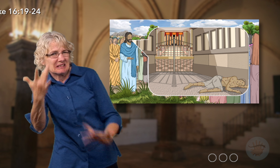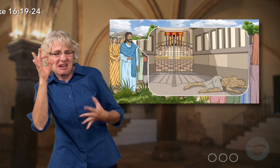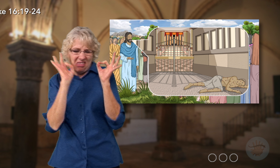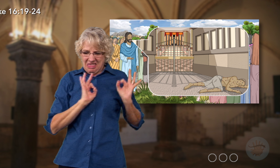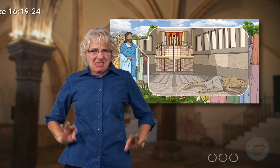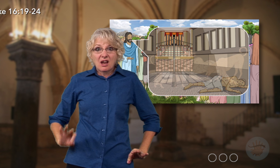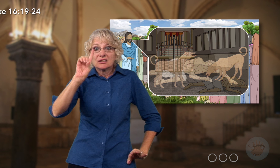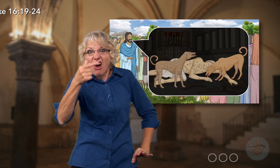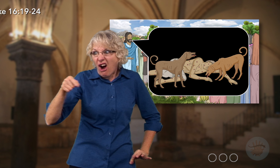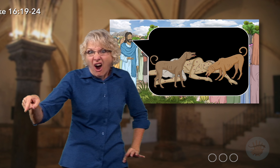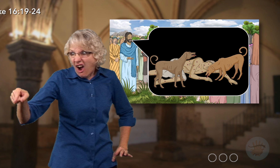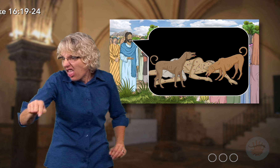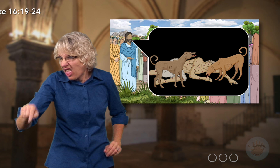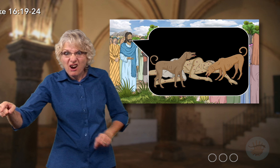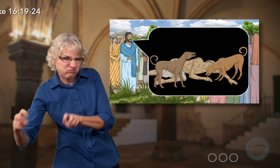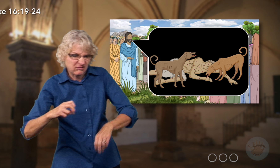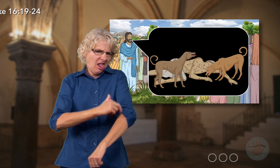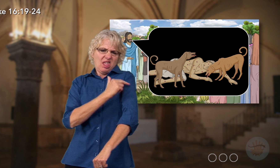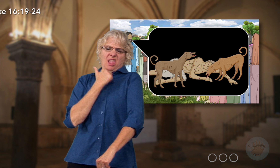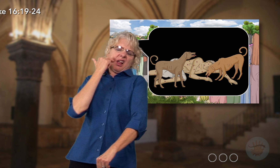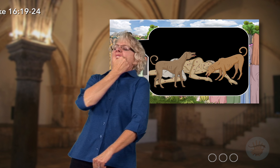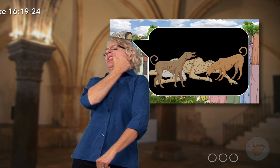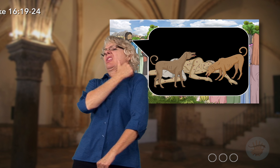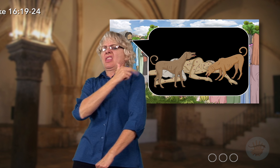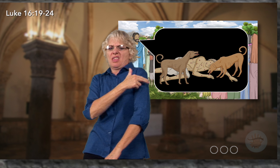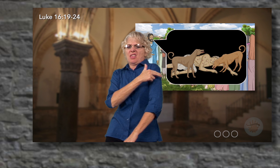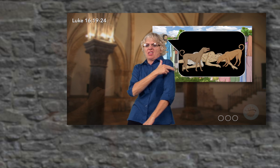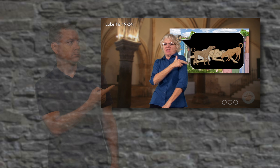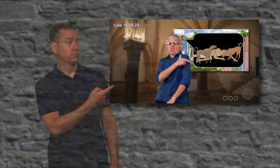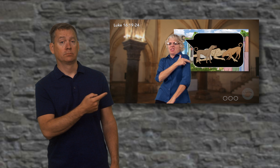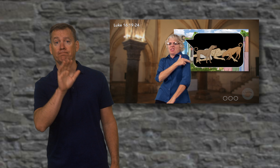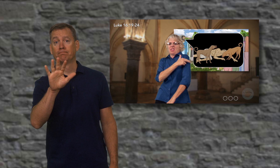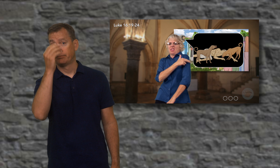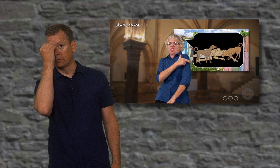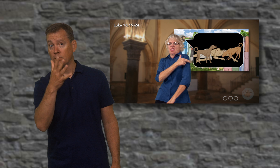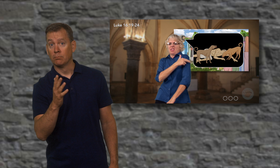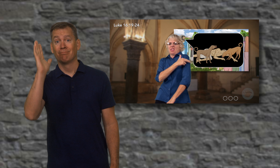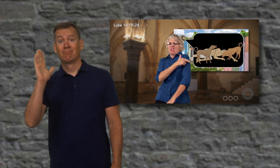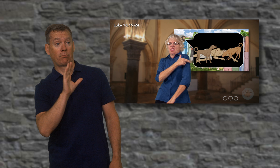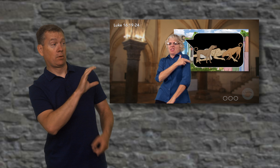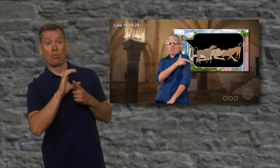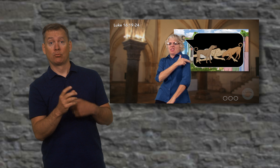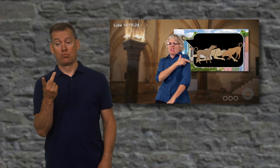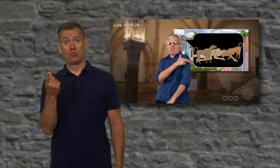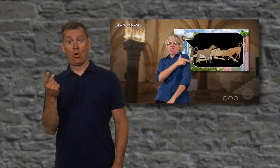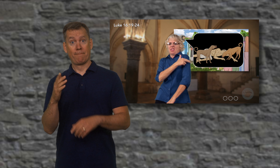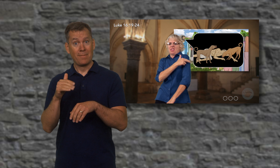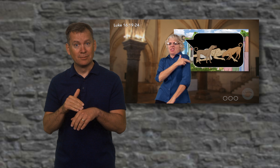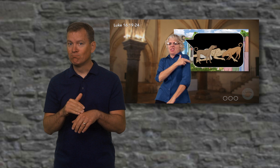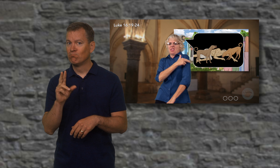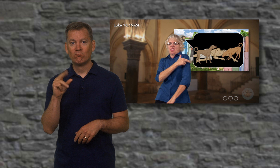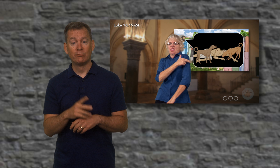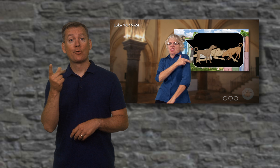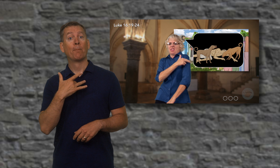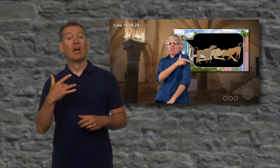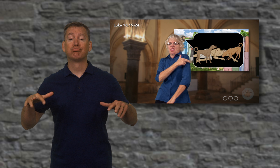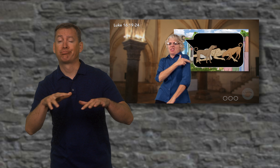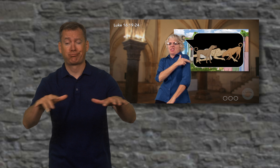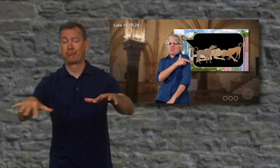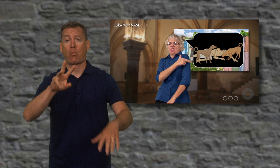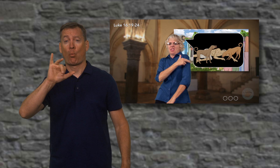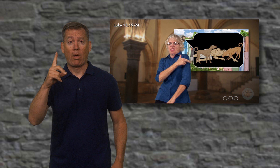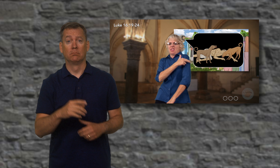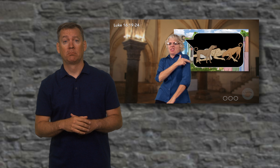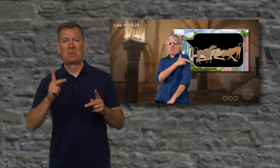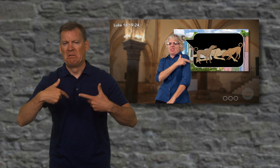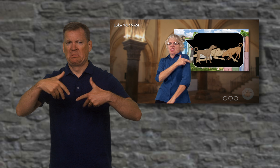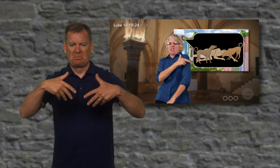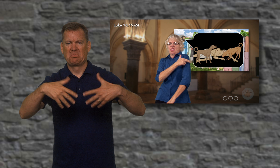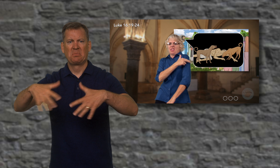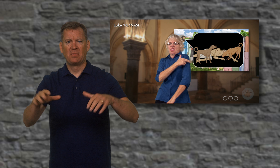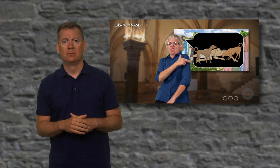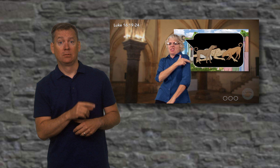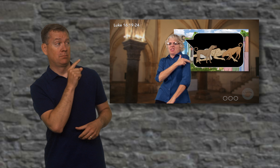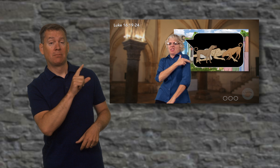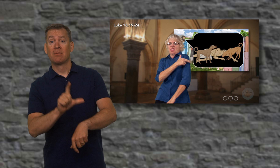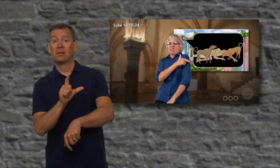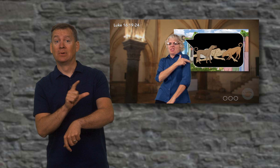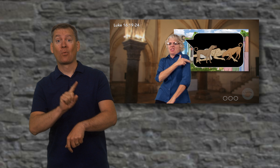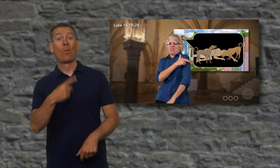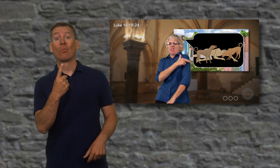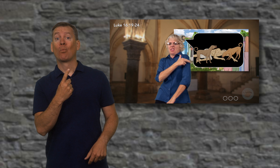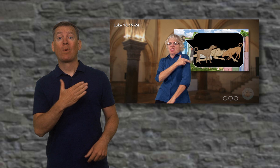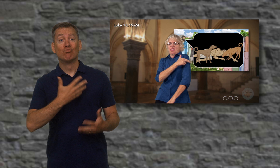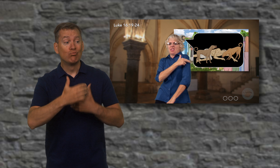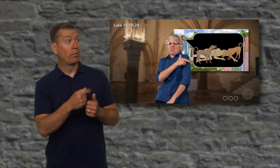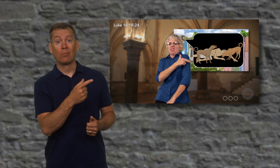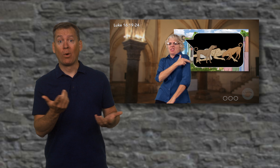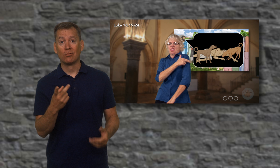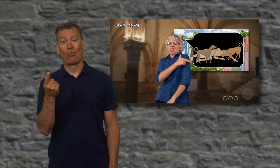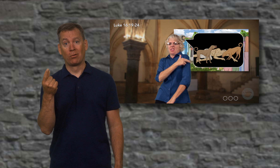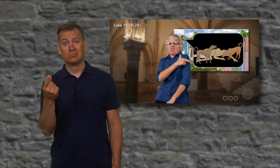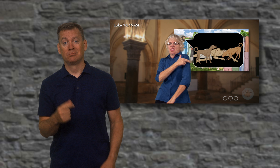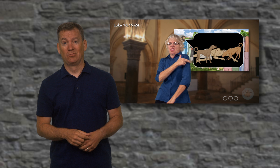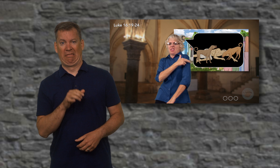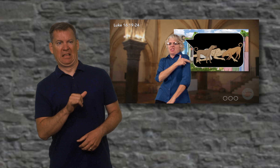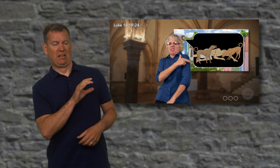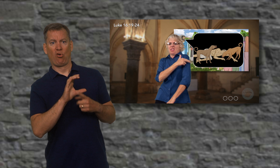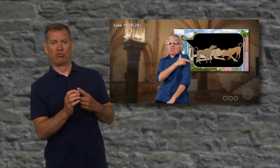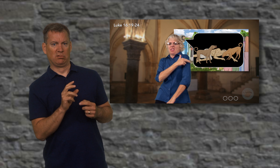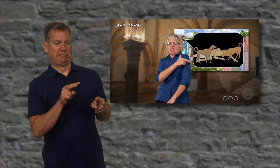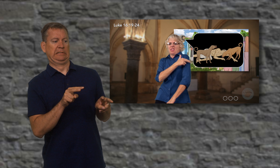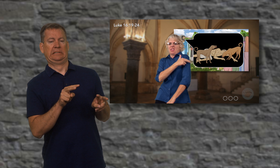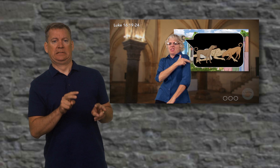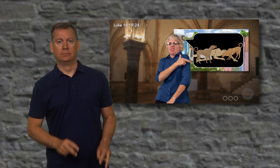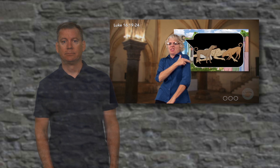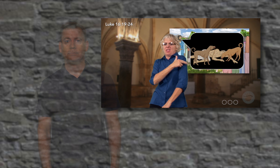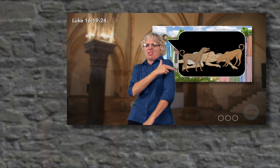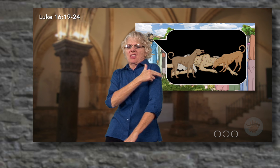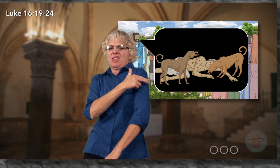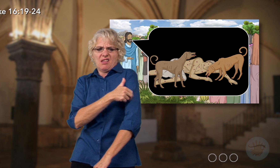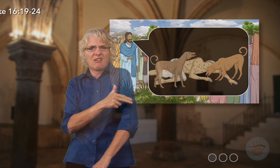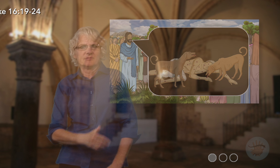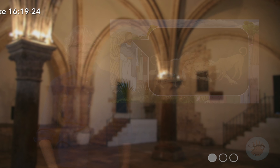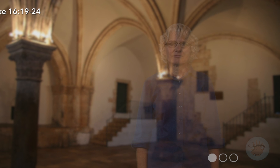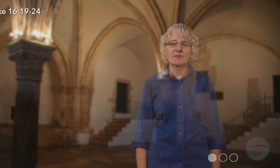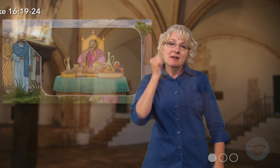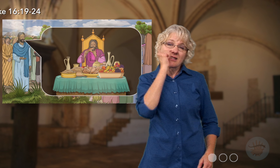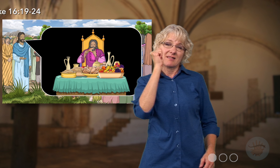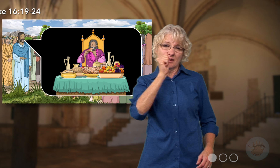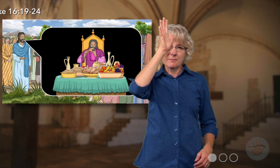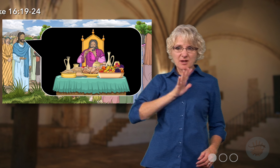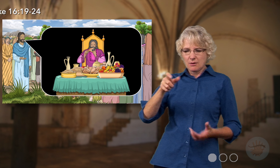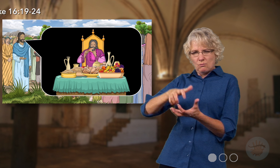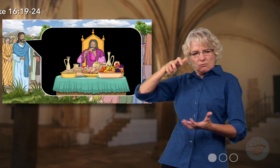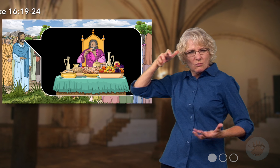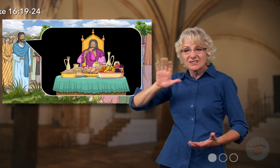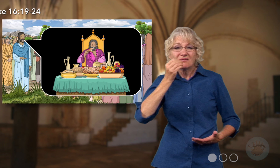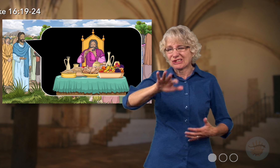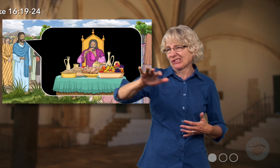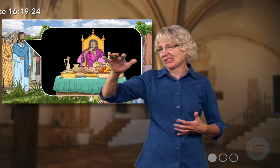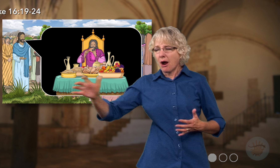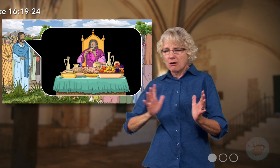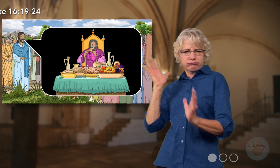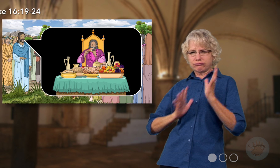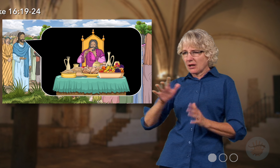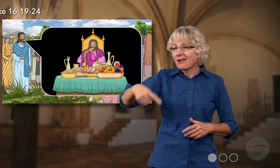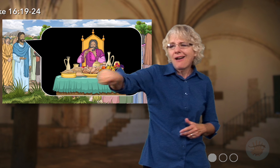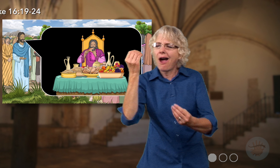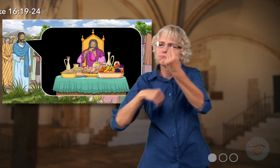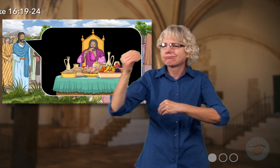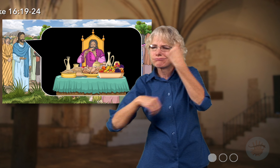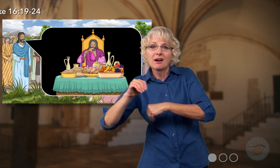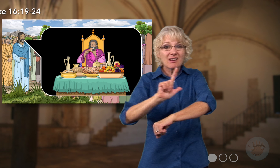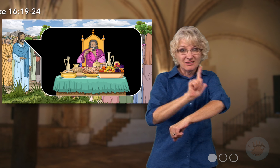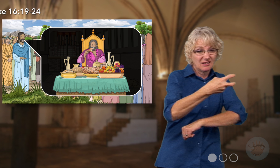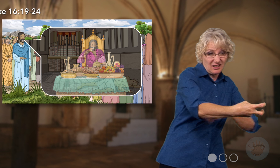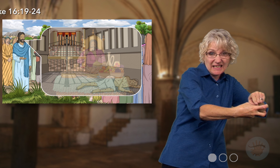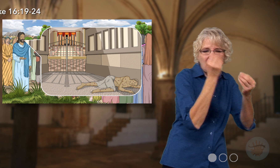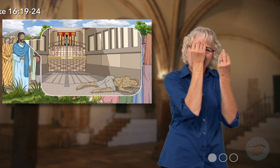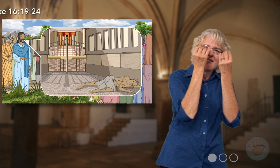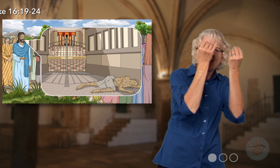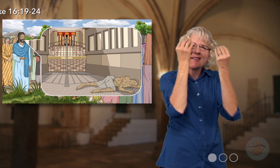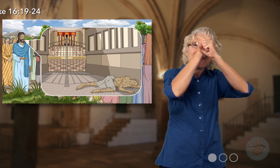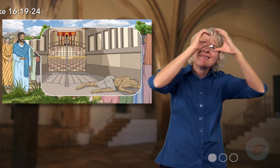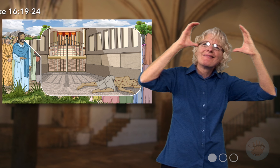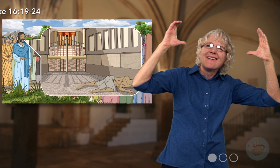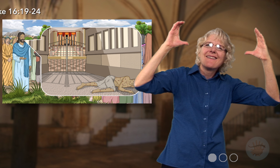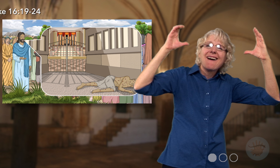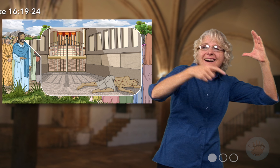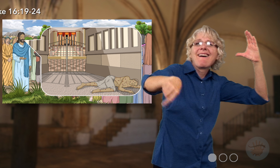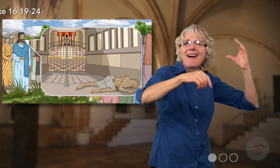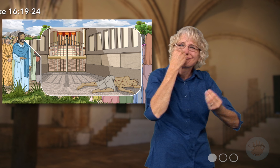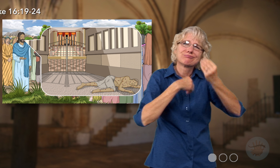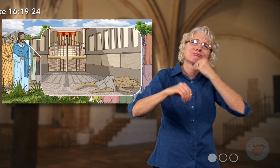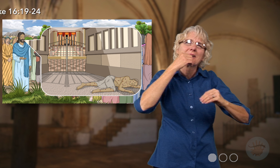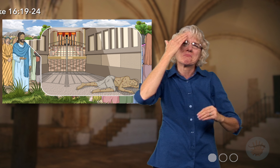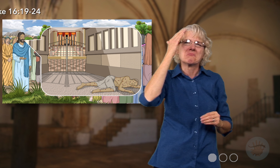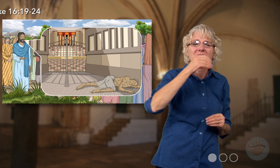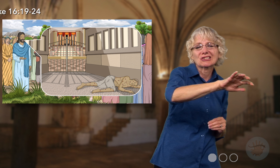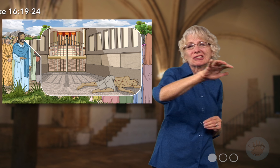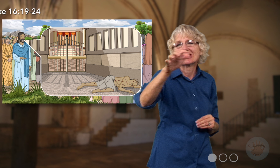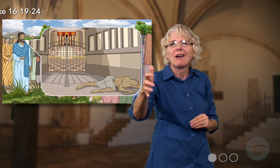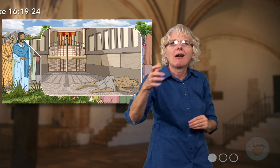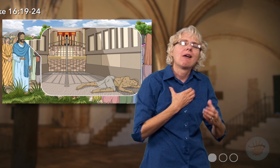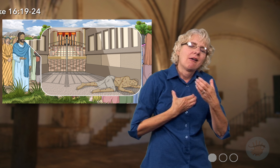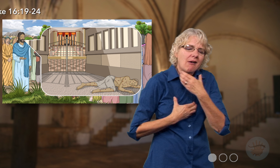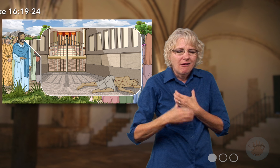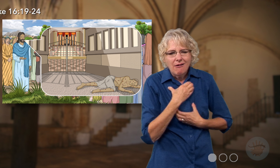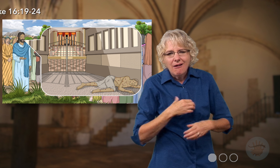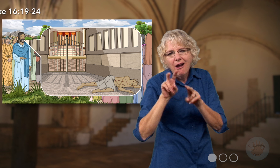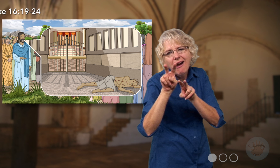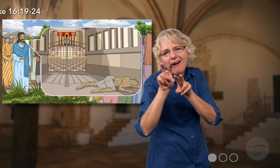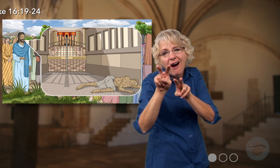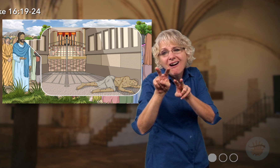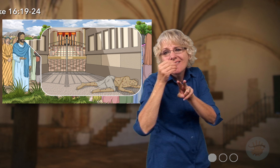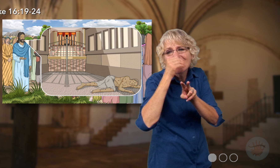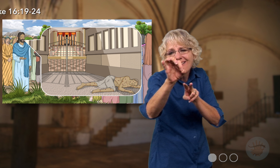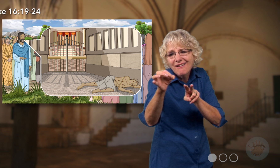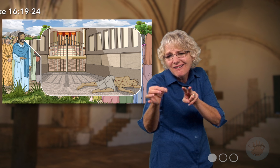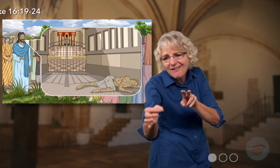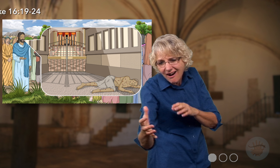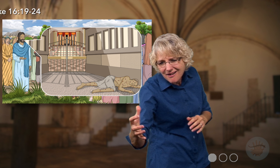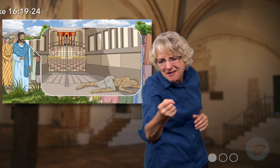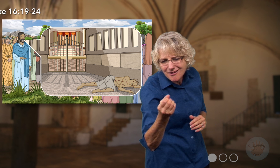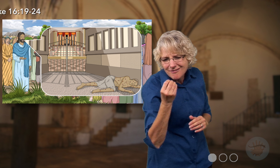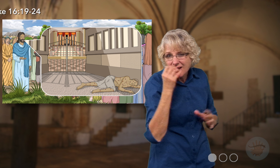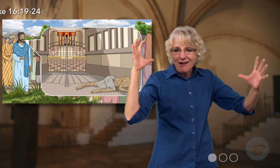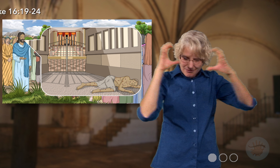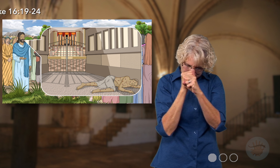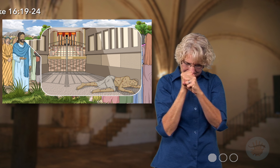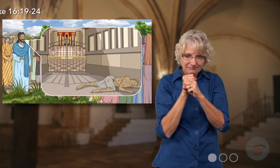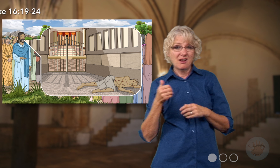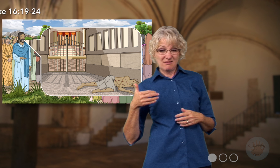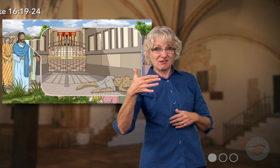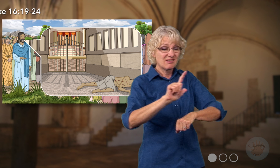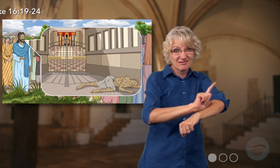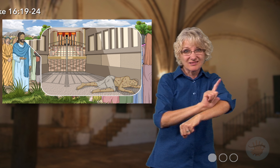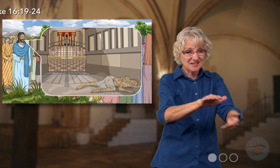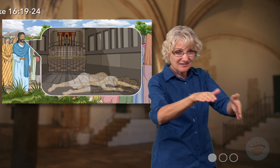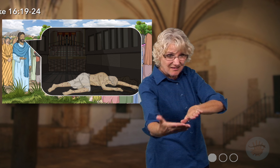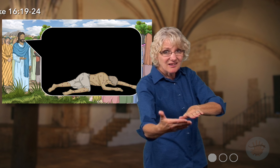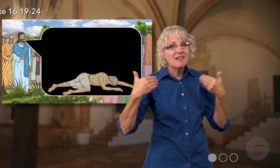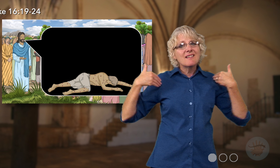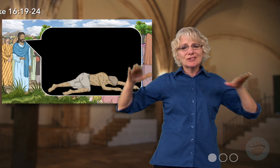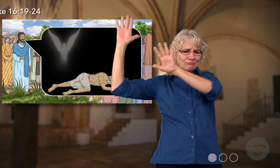Even the dogs came and licked his sores.